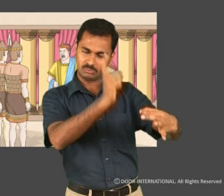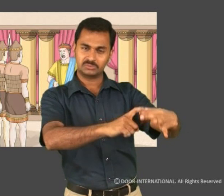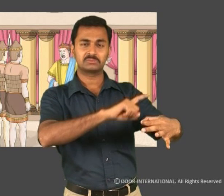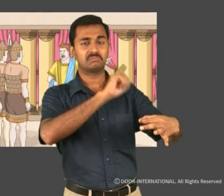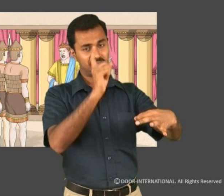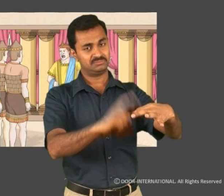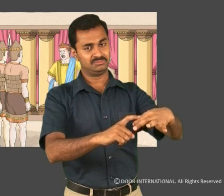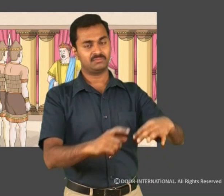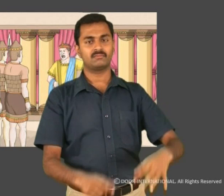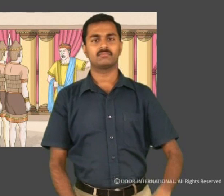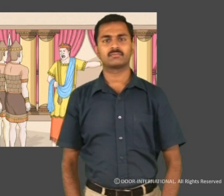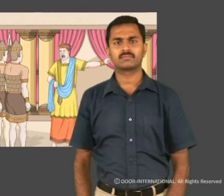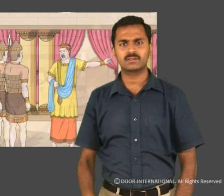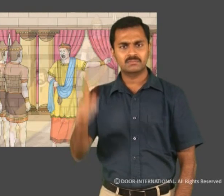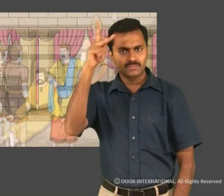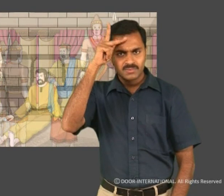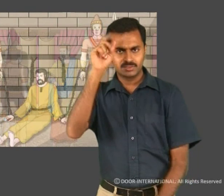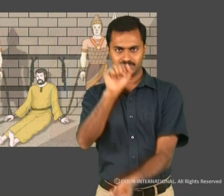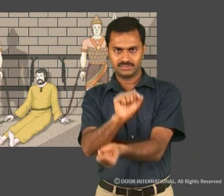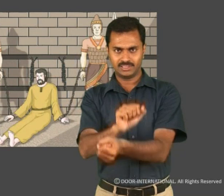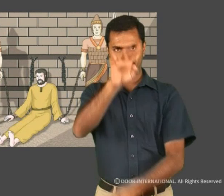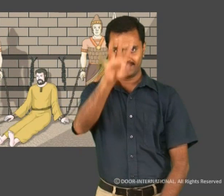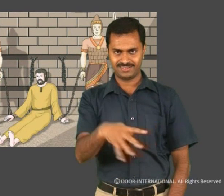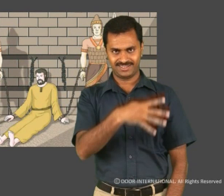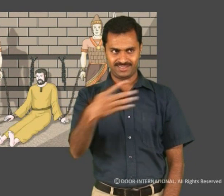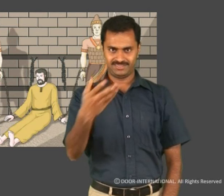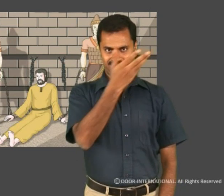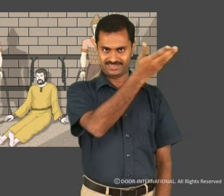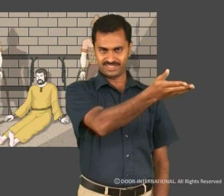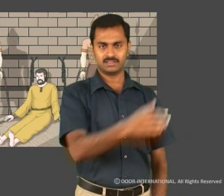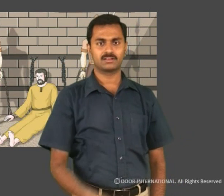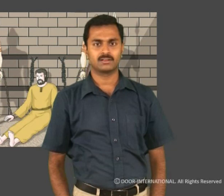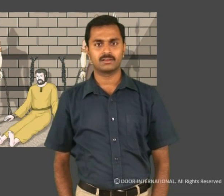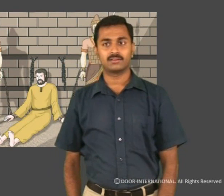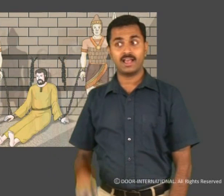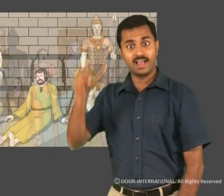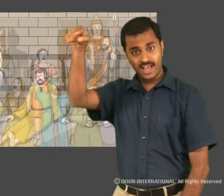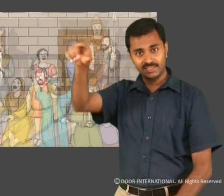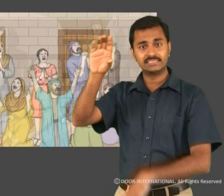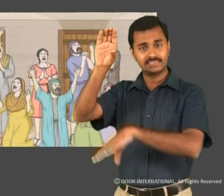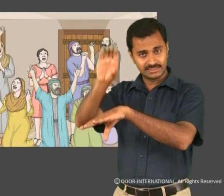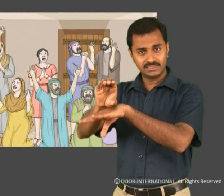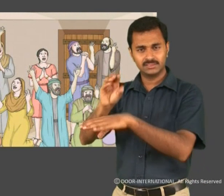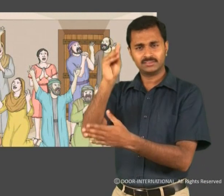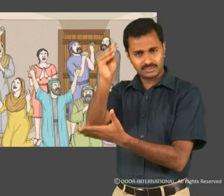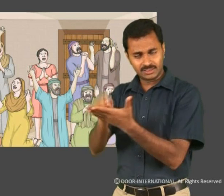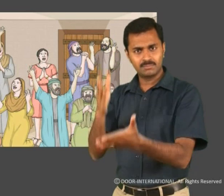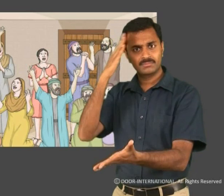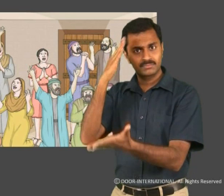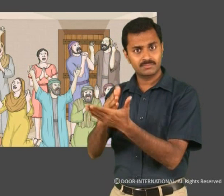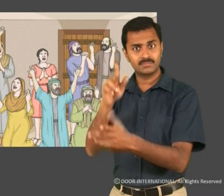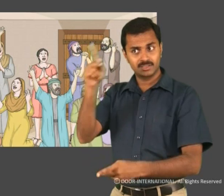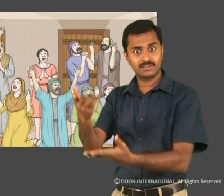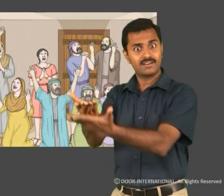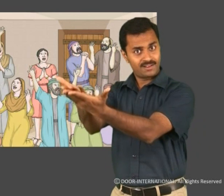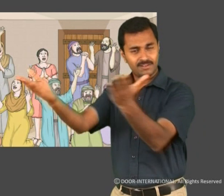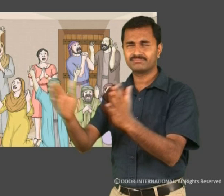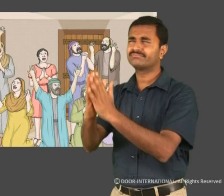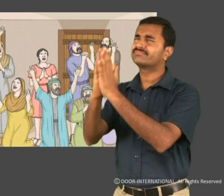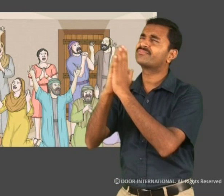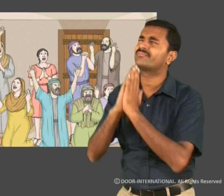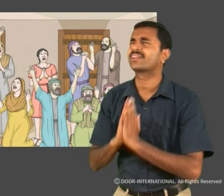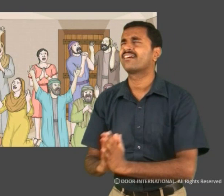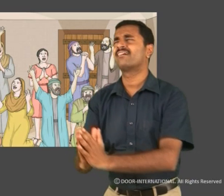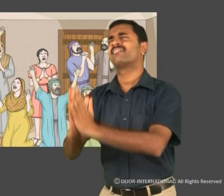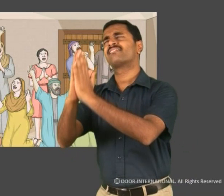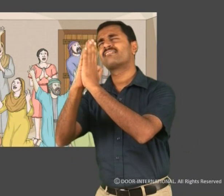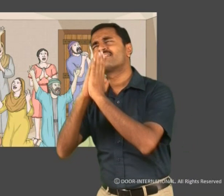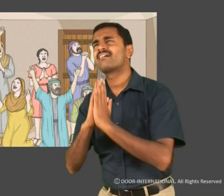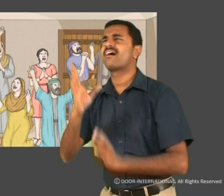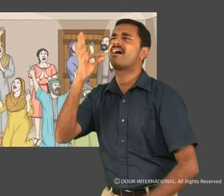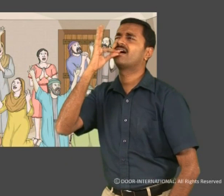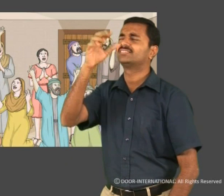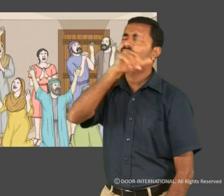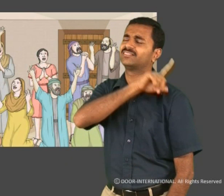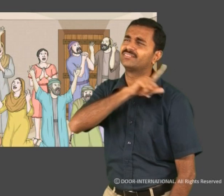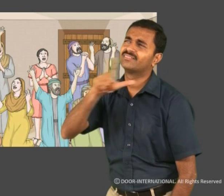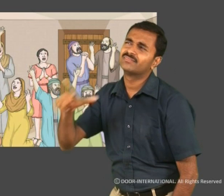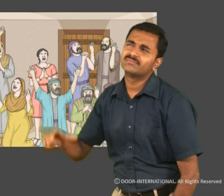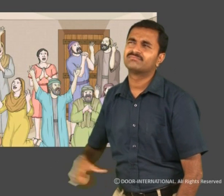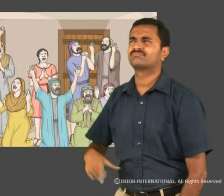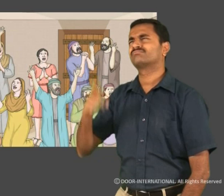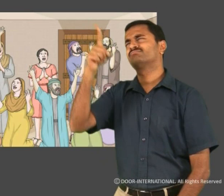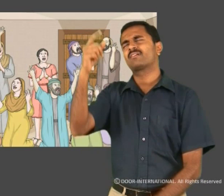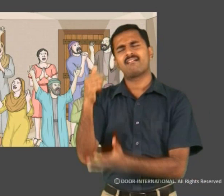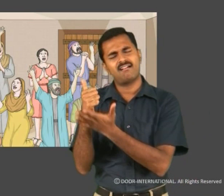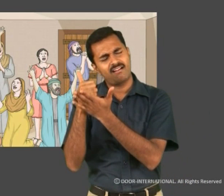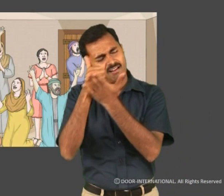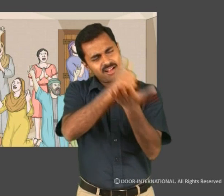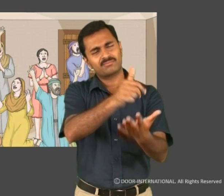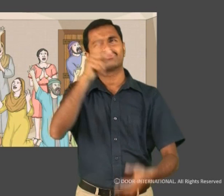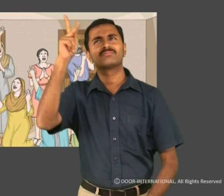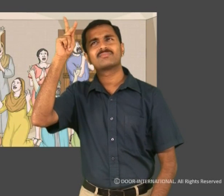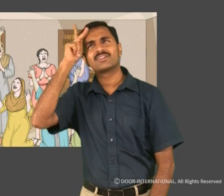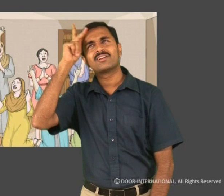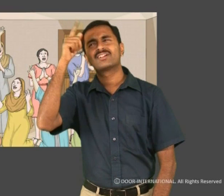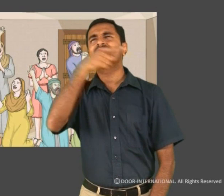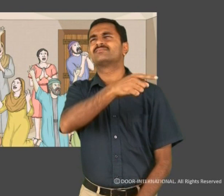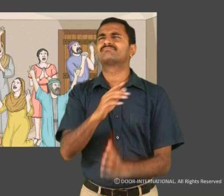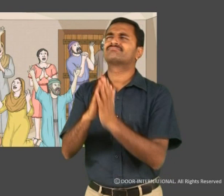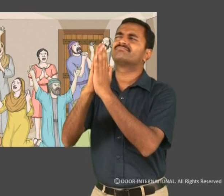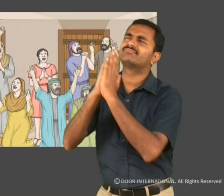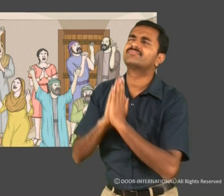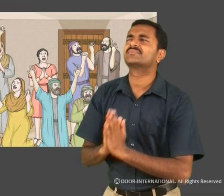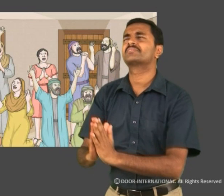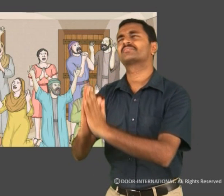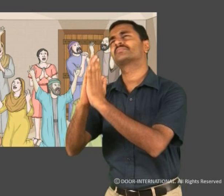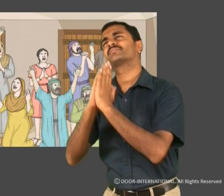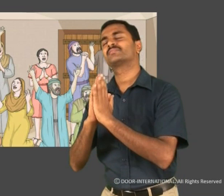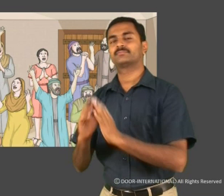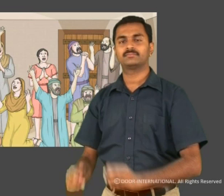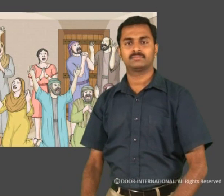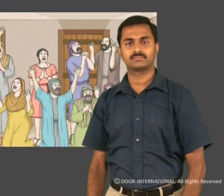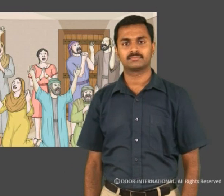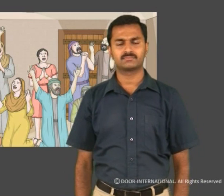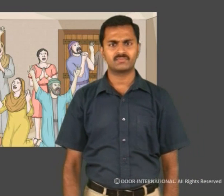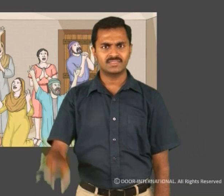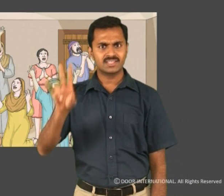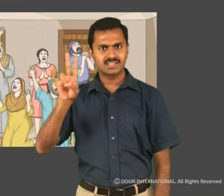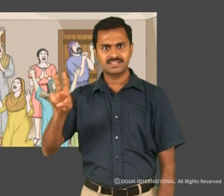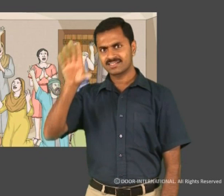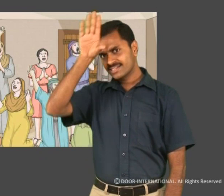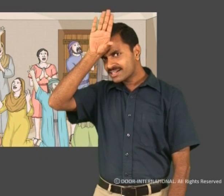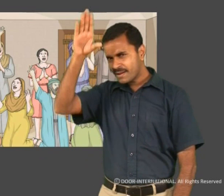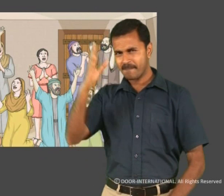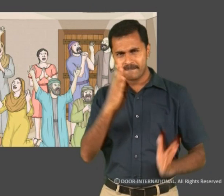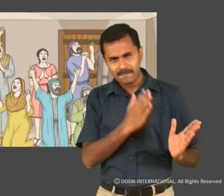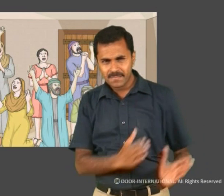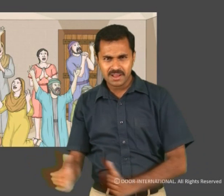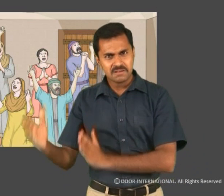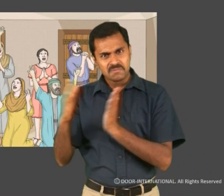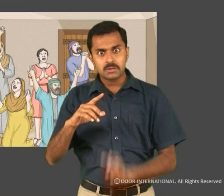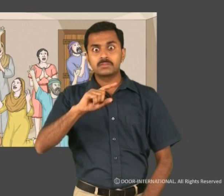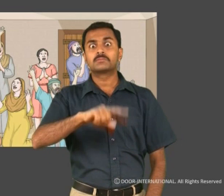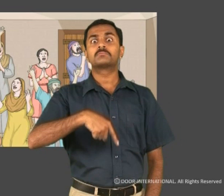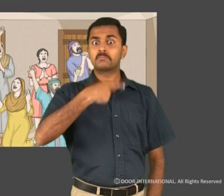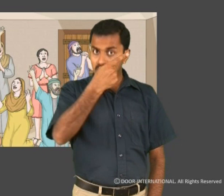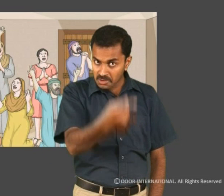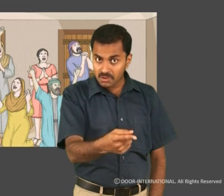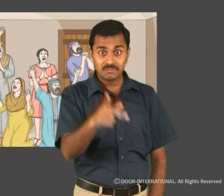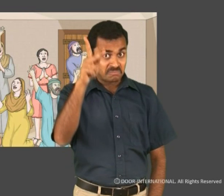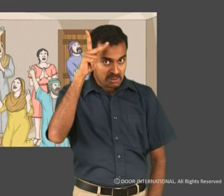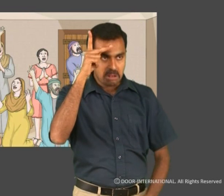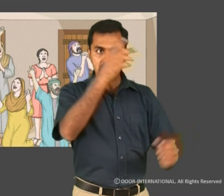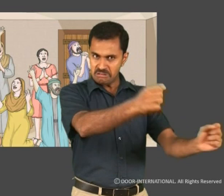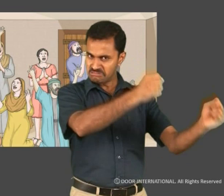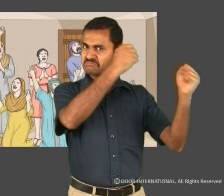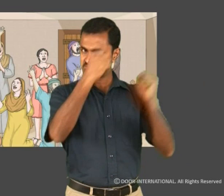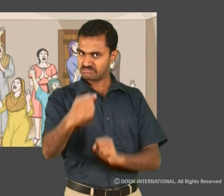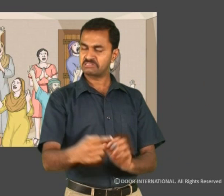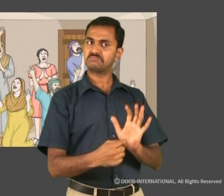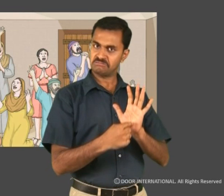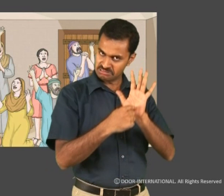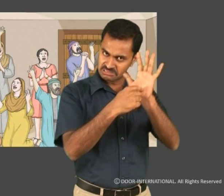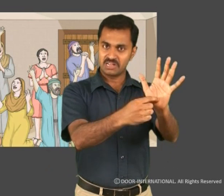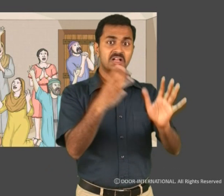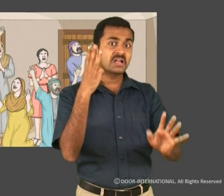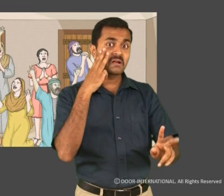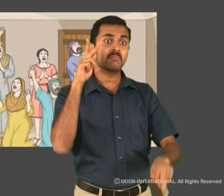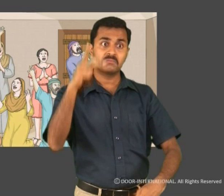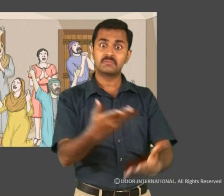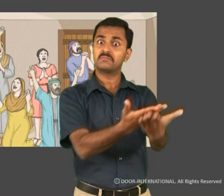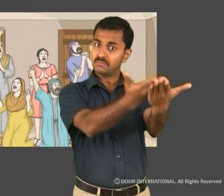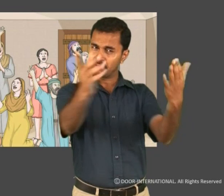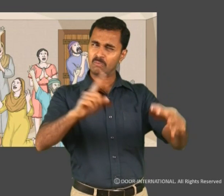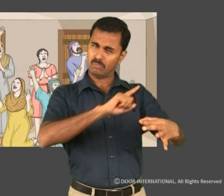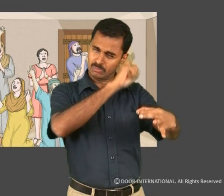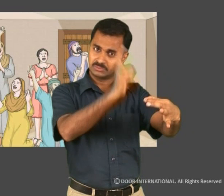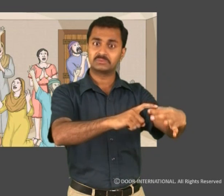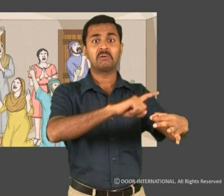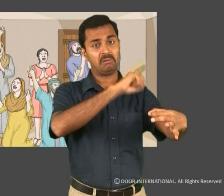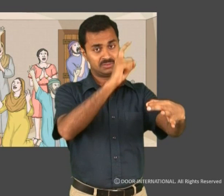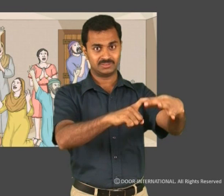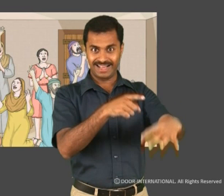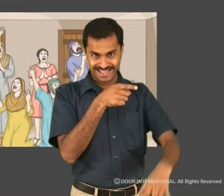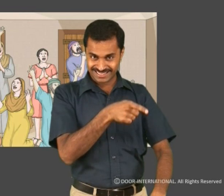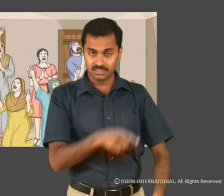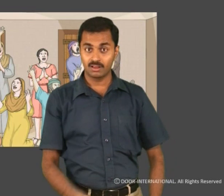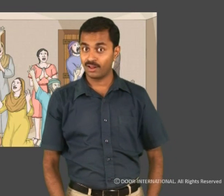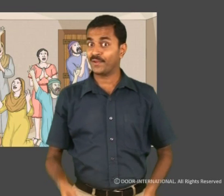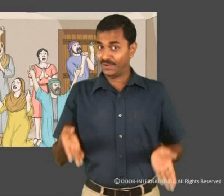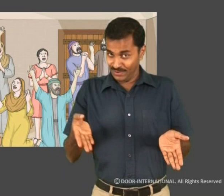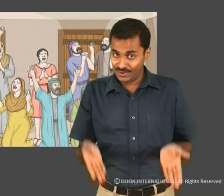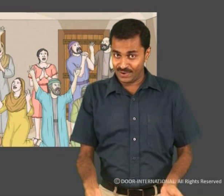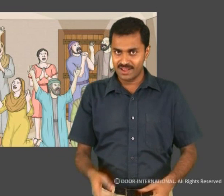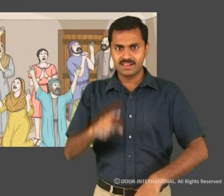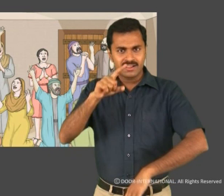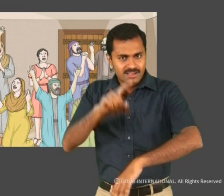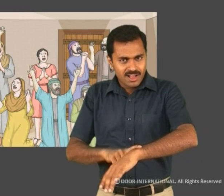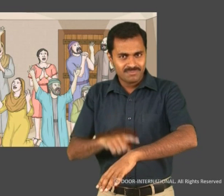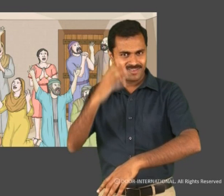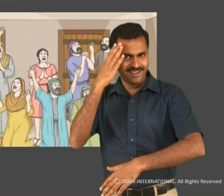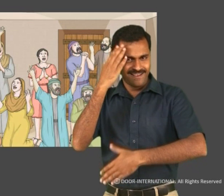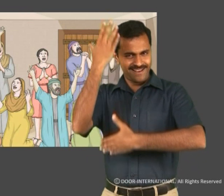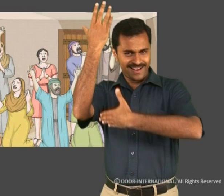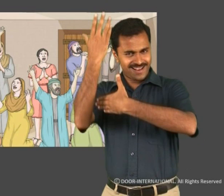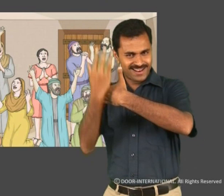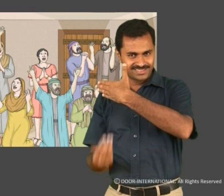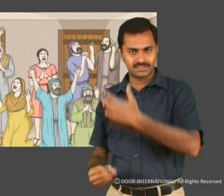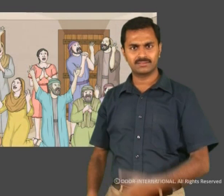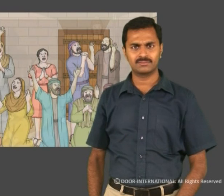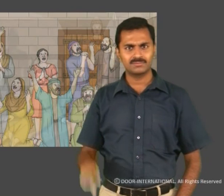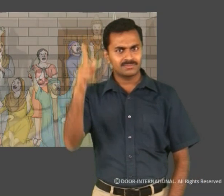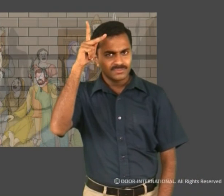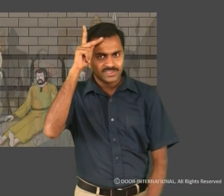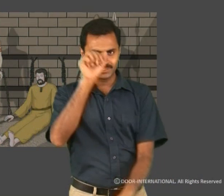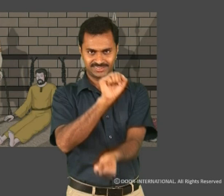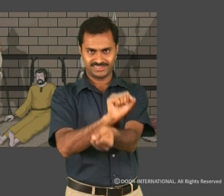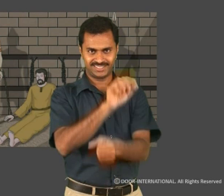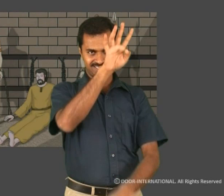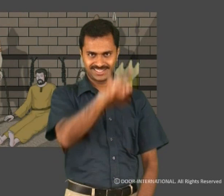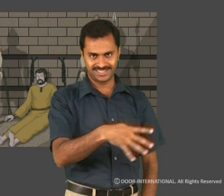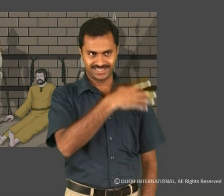So Peter was kept in prison, but the church was fervently praying to God for him.